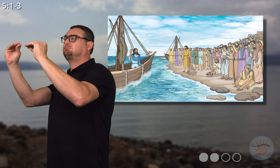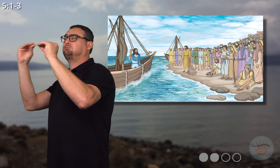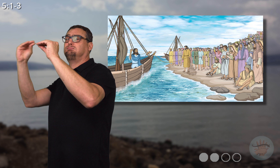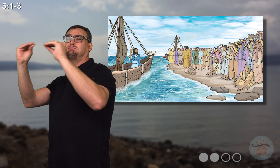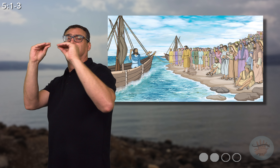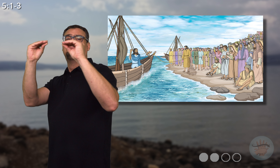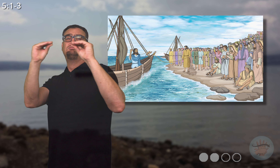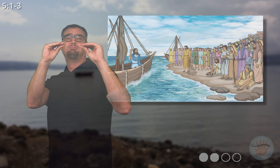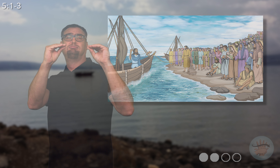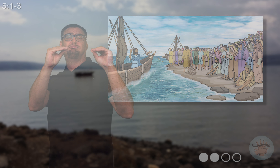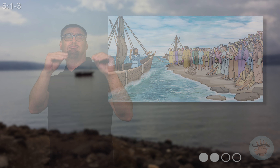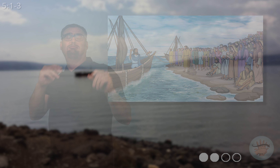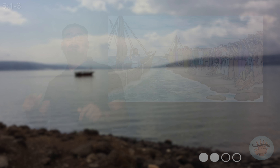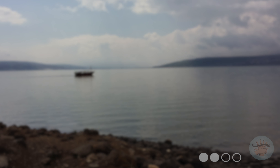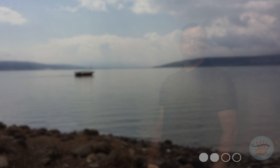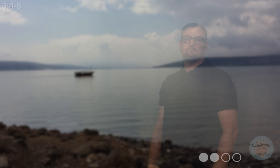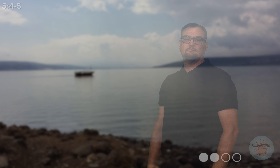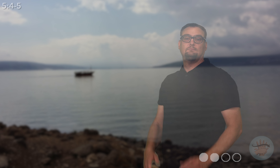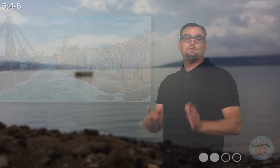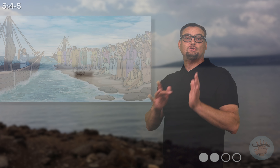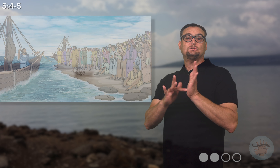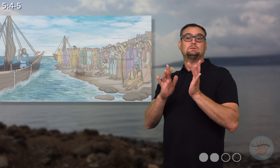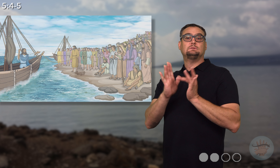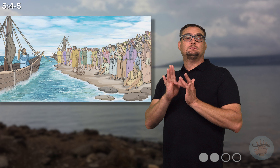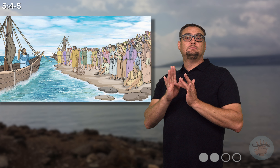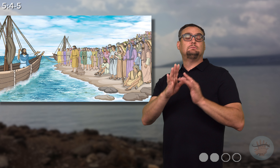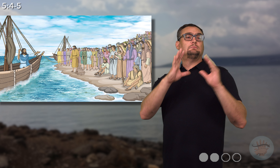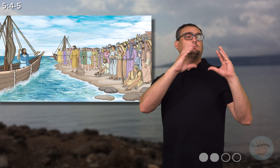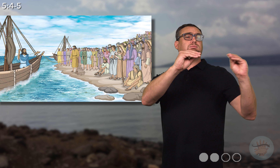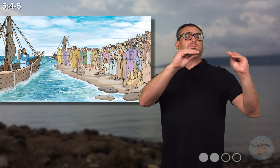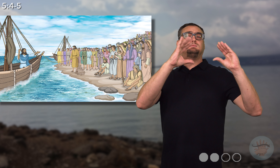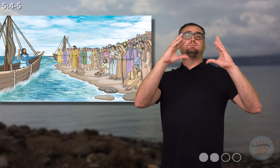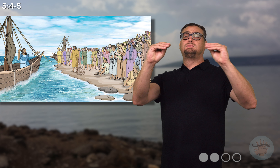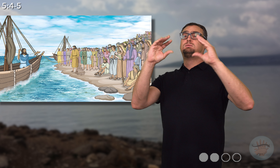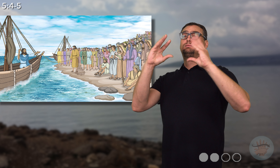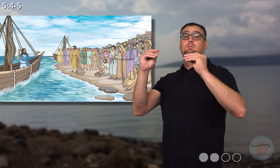On one occasion, while Jesus was standing by the Lake of Gennesaret with the crowd pressing in on Him to hear the word of God, He saw two boats at the edge of the lake. The fishermen had left them and were washing their nets. Jesus got into the boat belonging to Simon and asked him to put out a little from shore. And sitting down, He taught the people from the boat.